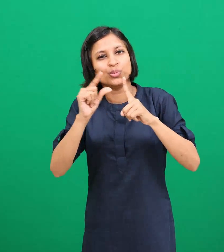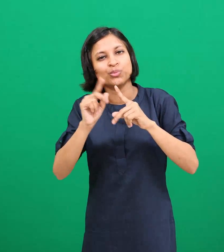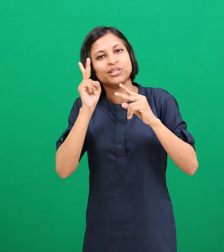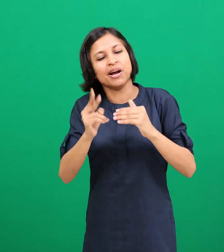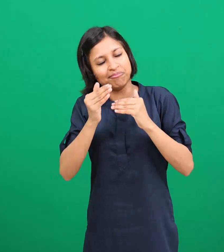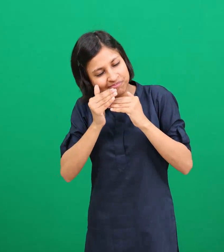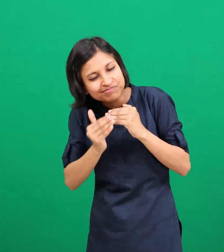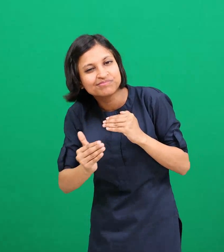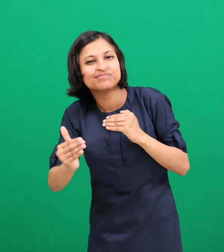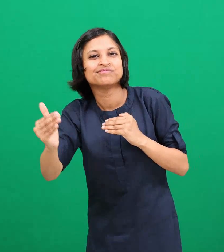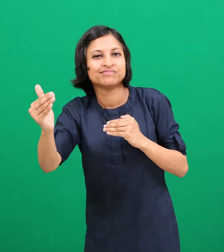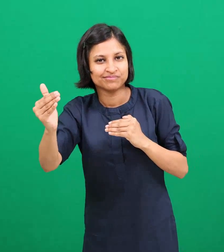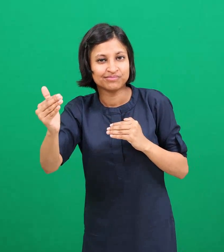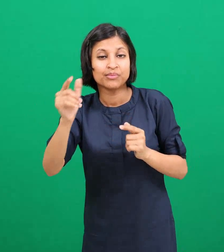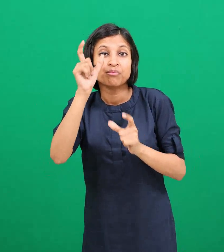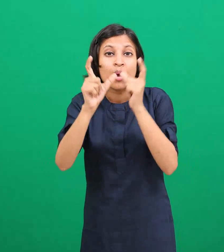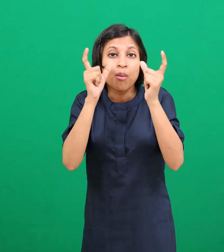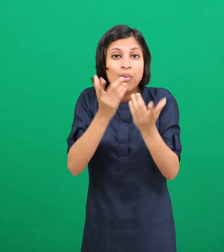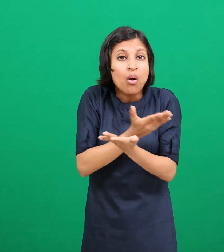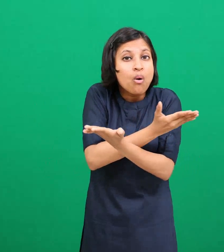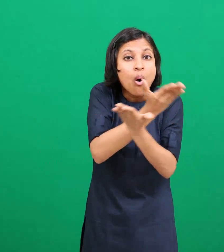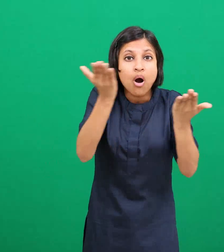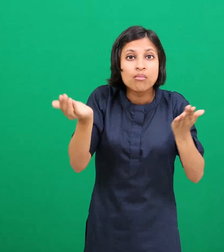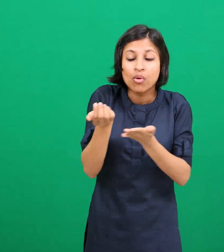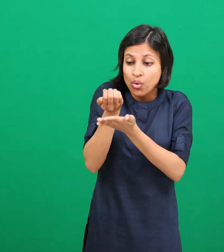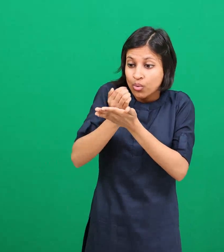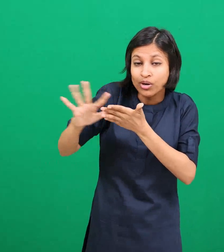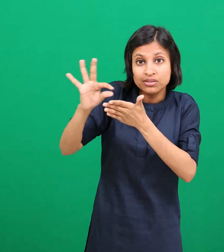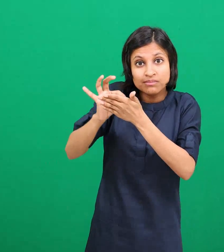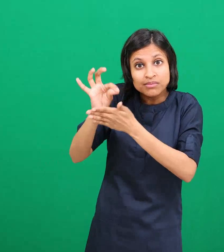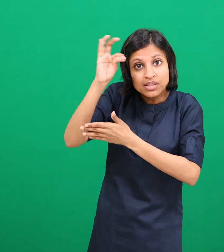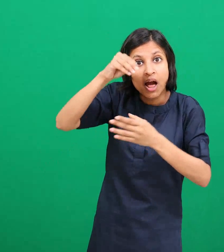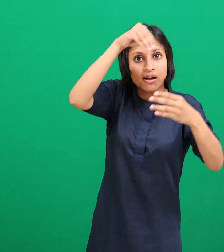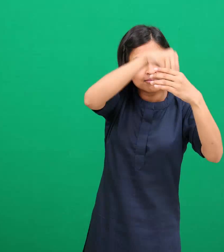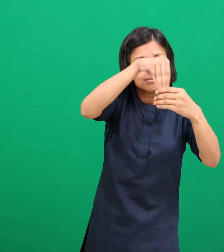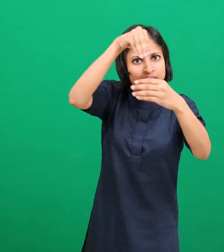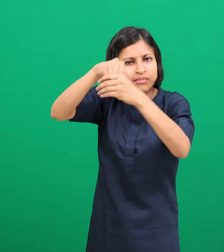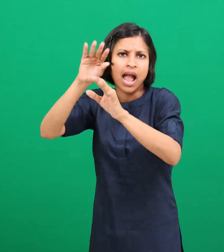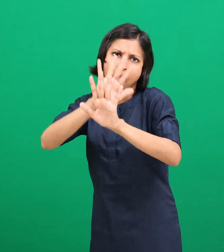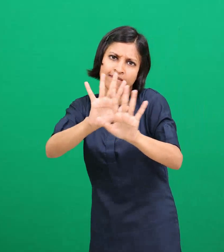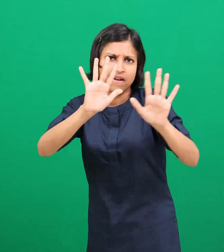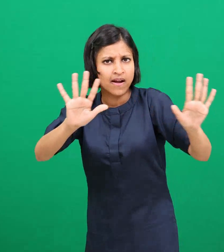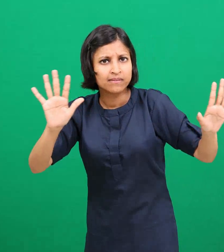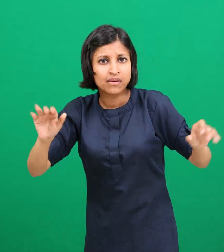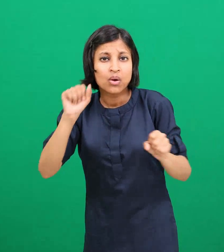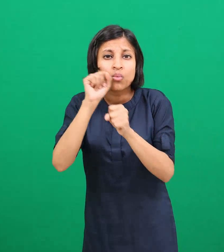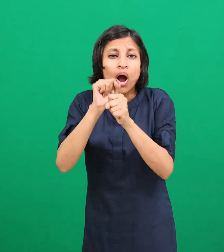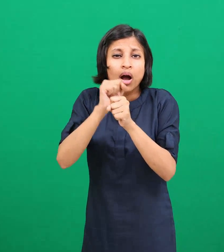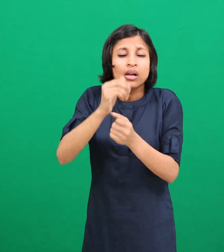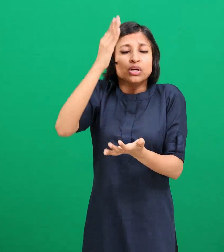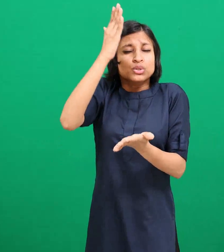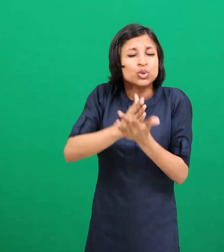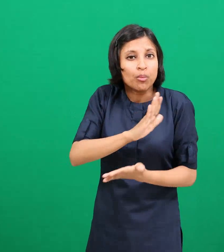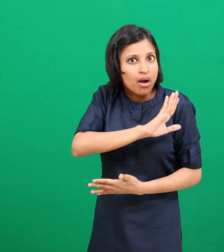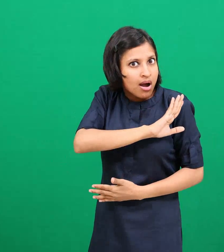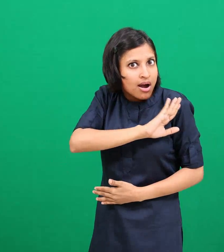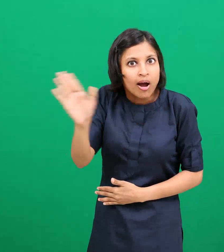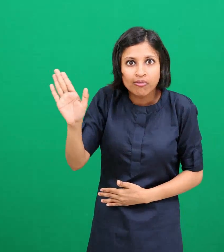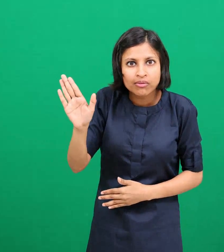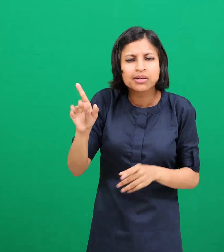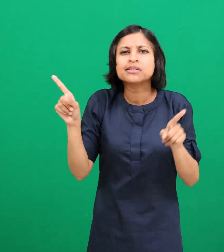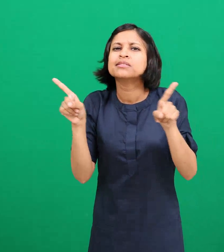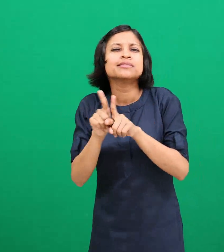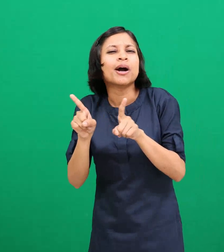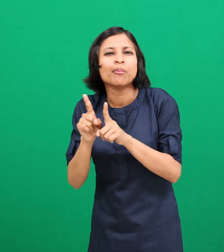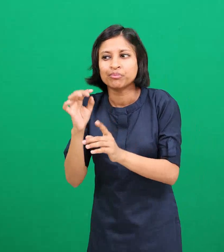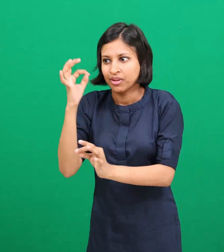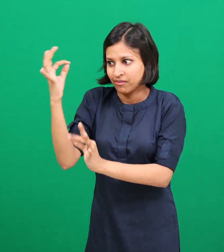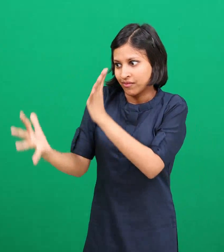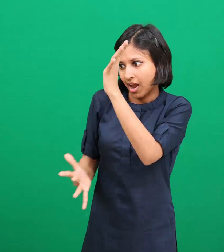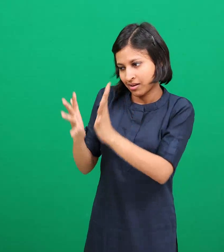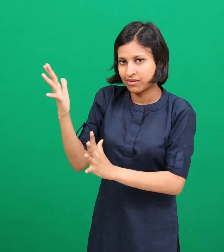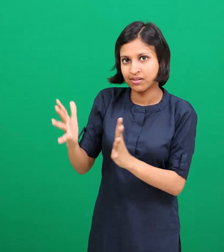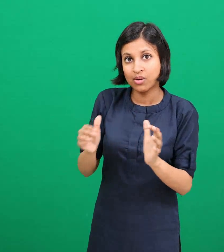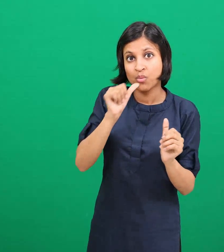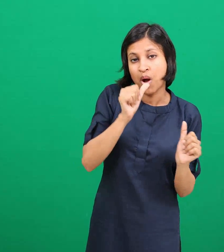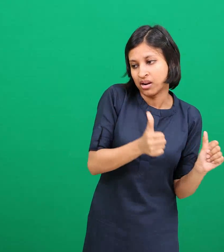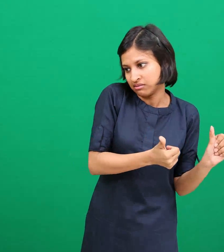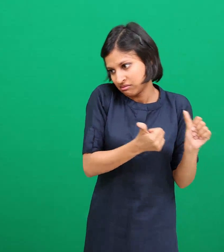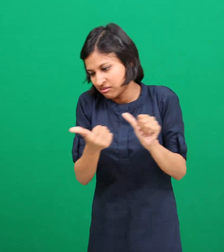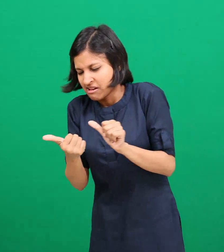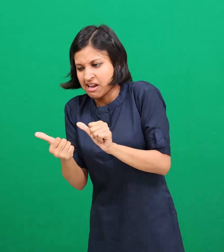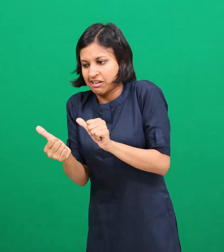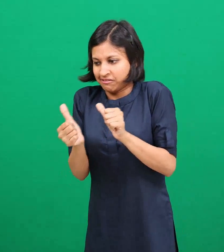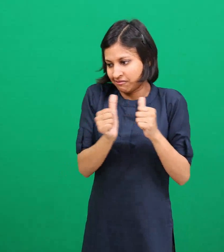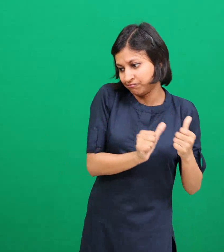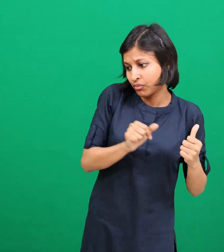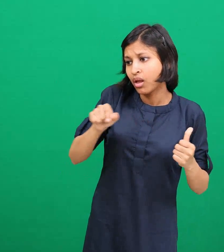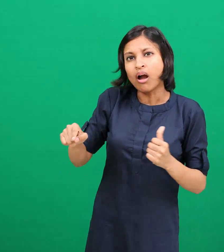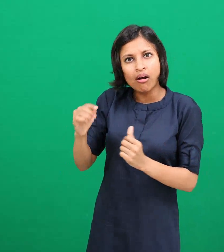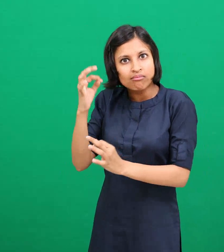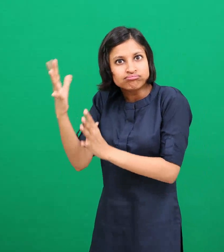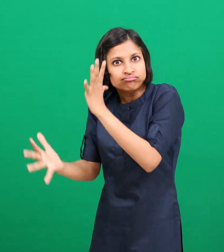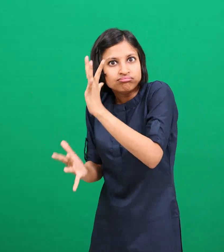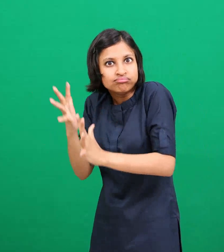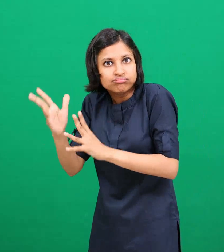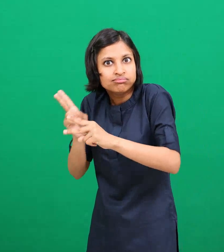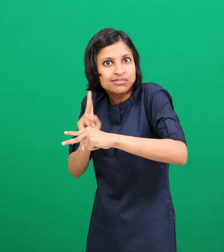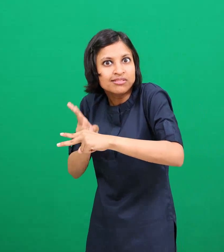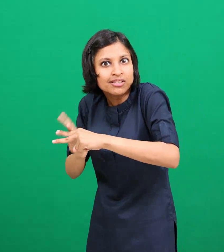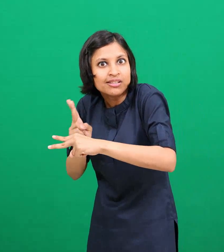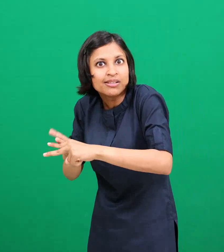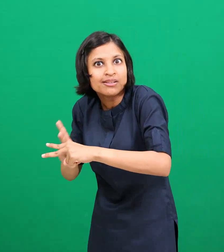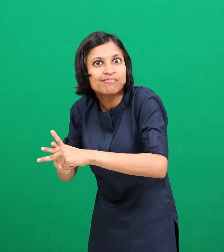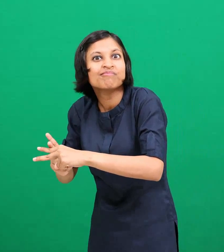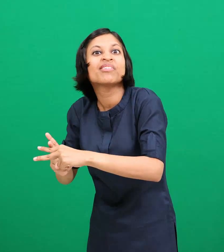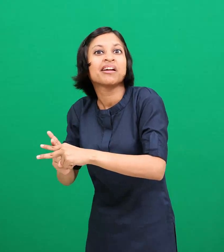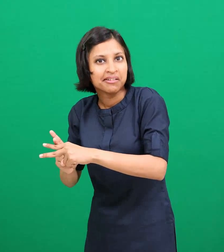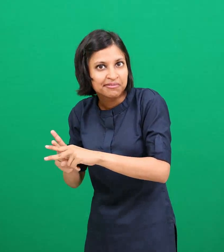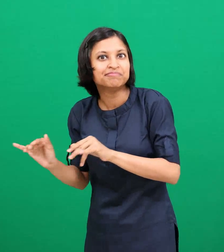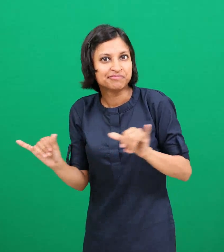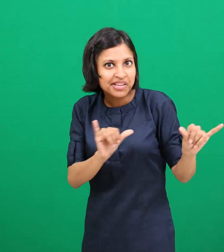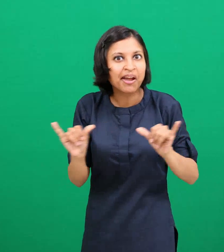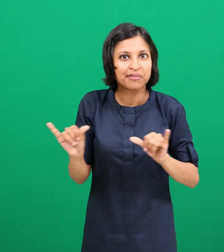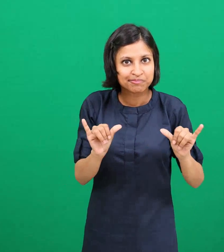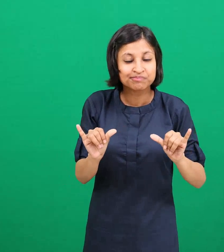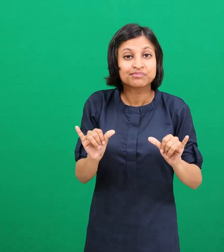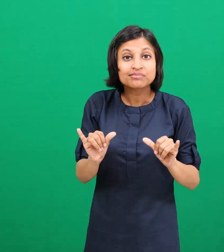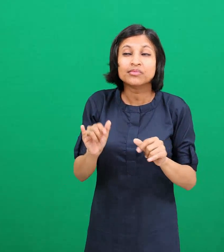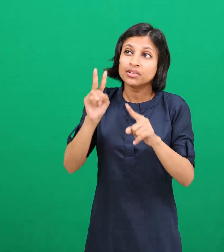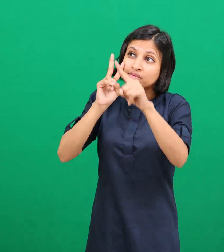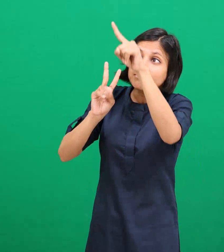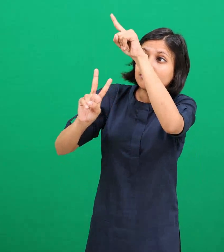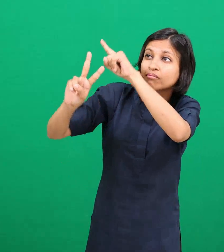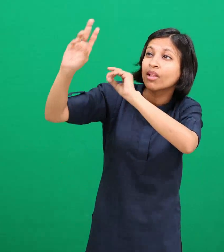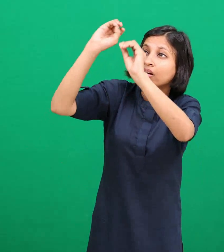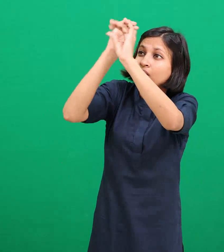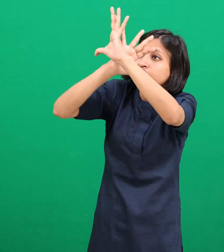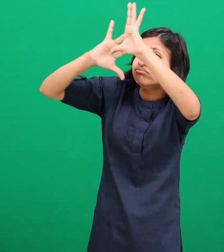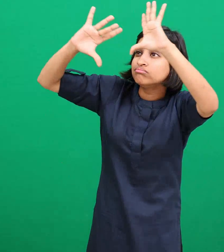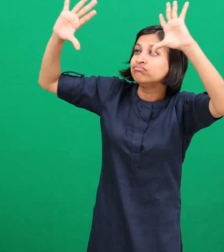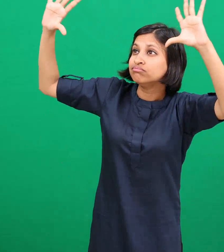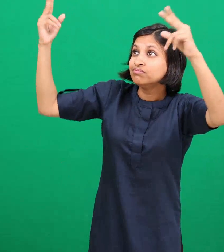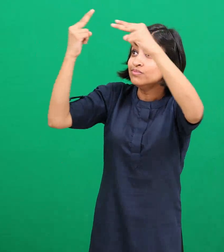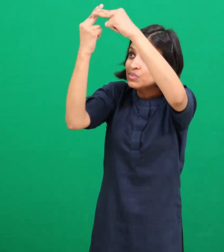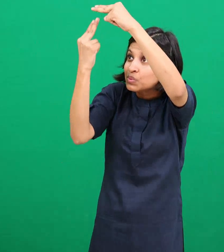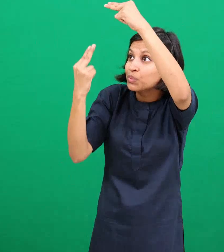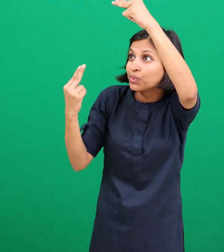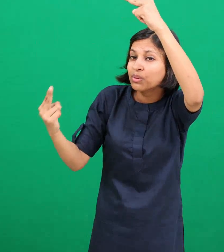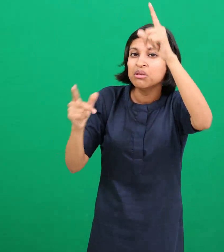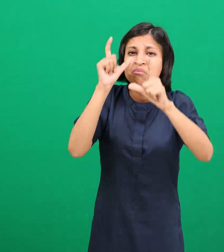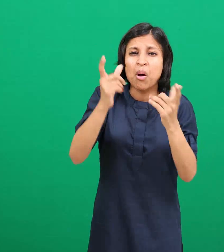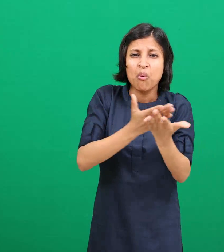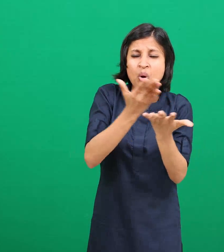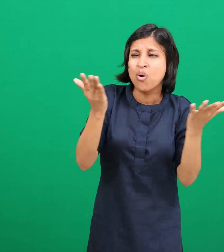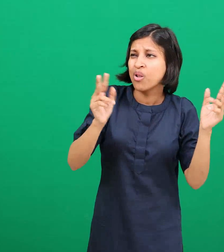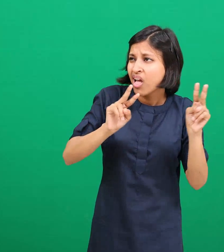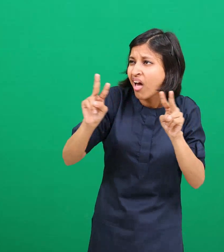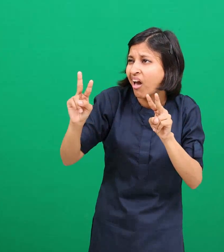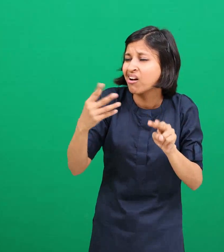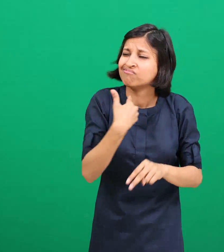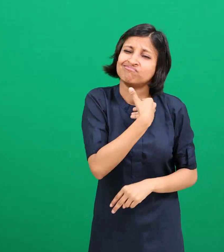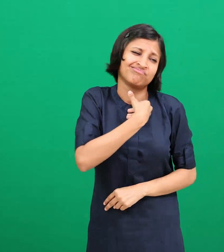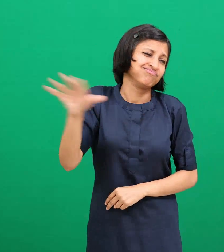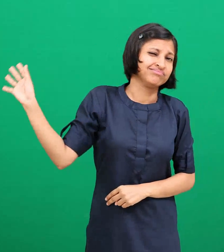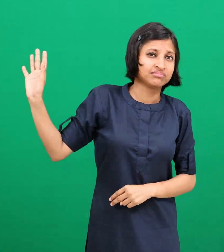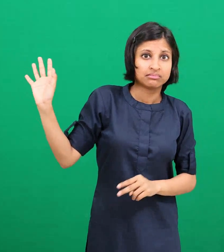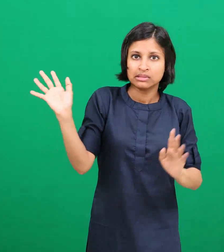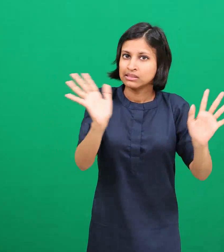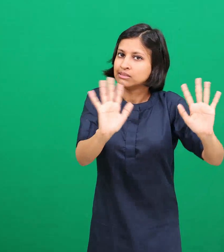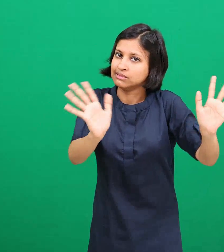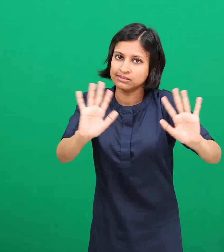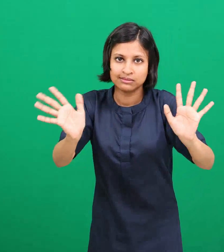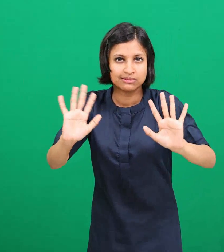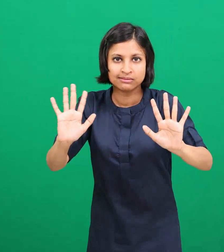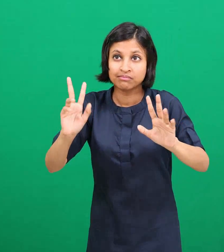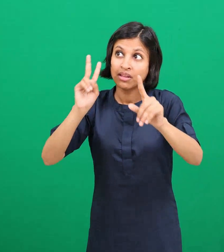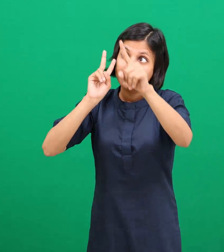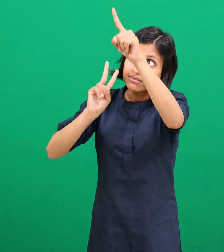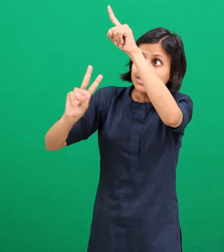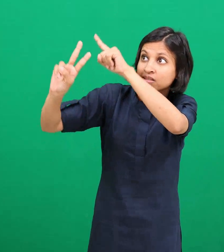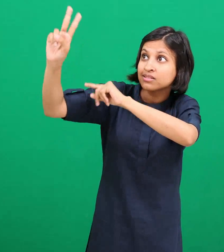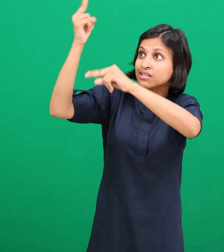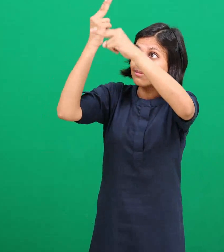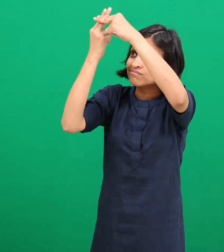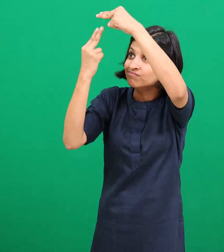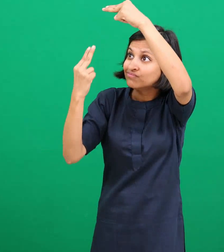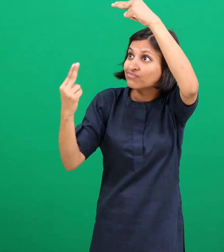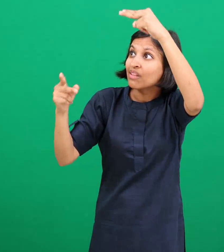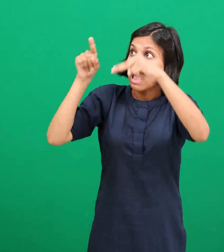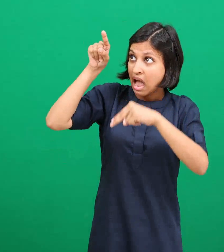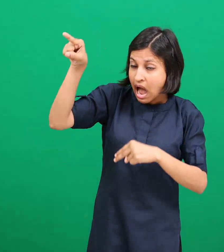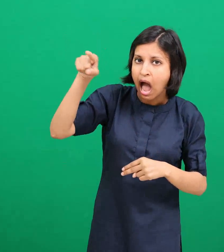Pray without ceasing. Give thanks in every circumstance, for this is God's will for you in Christ Jesus.